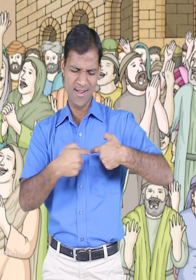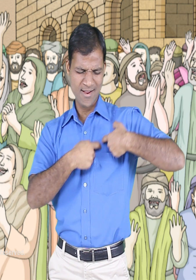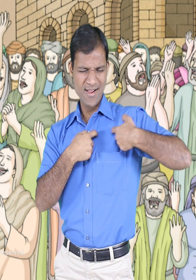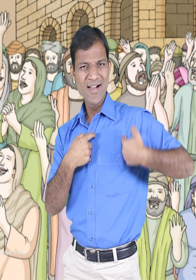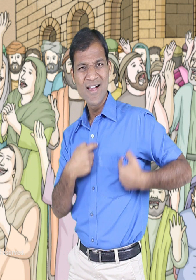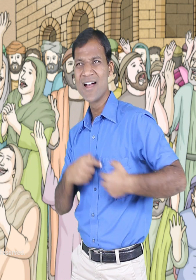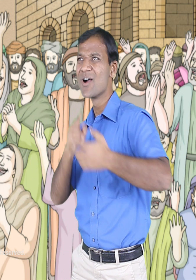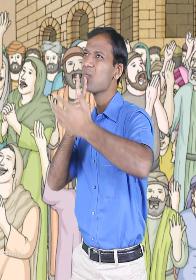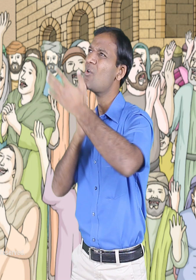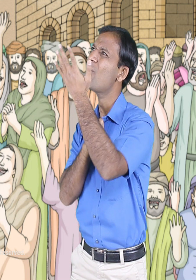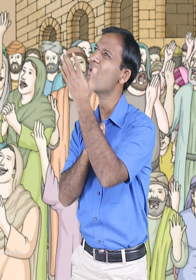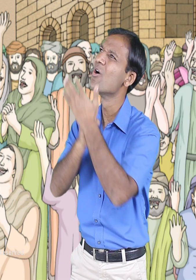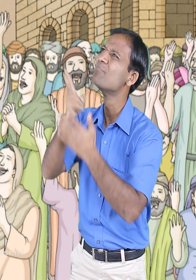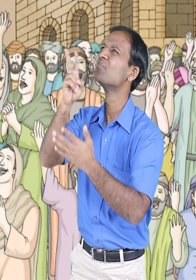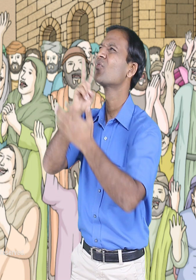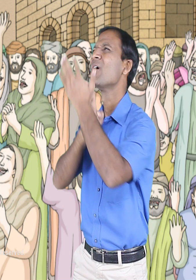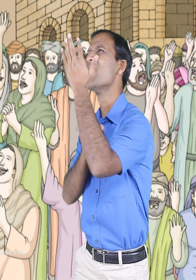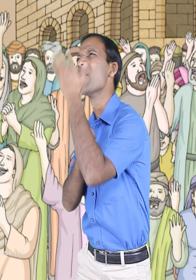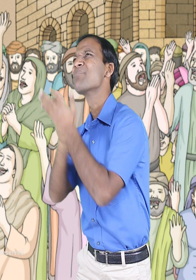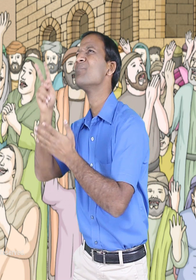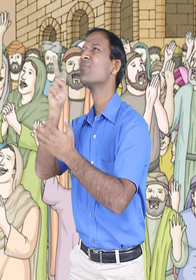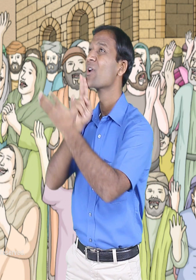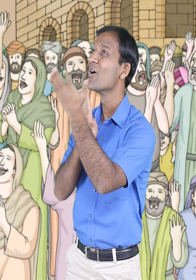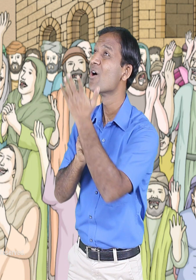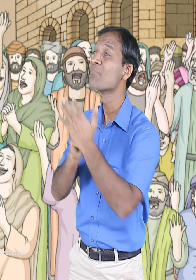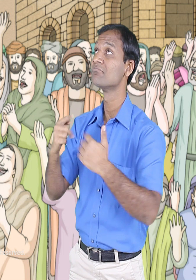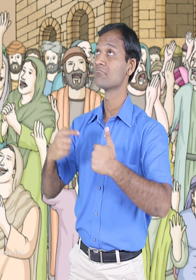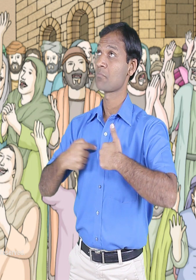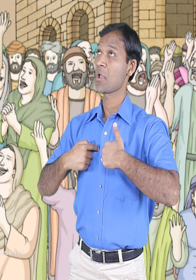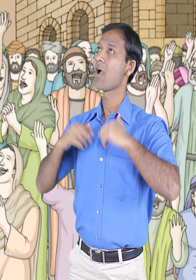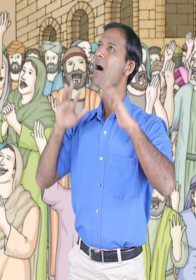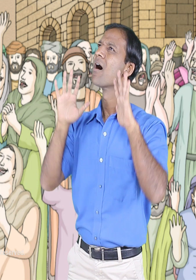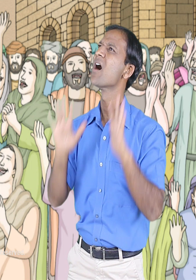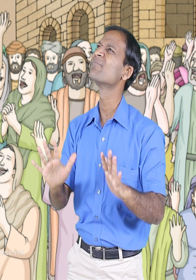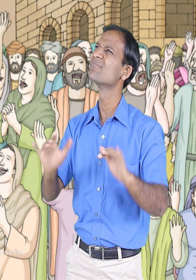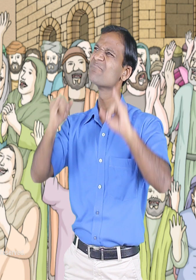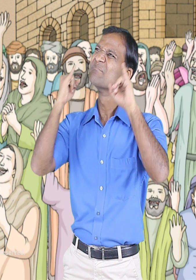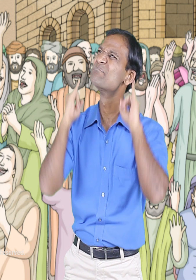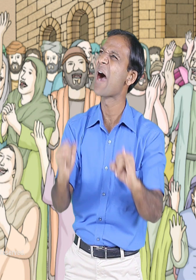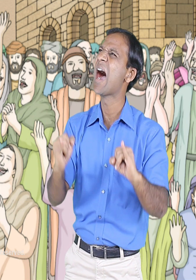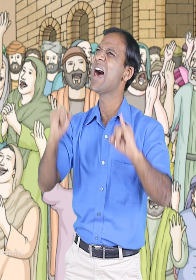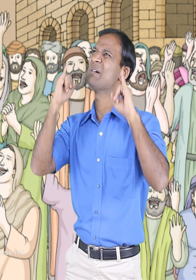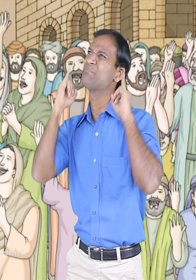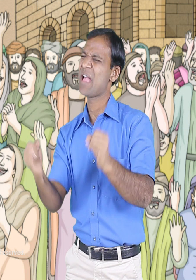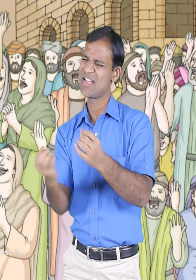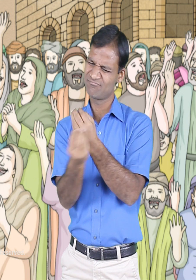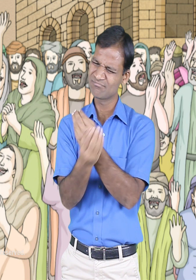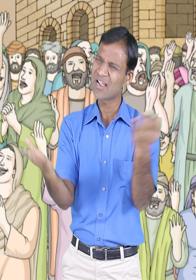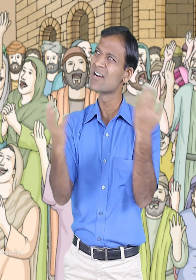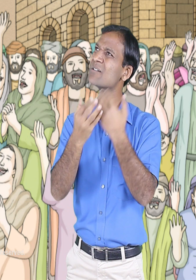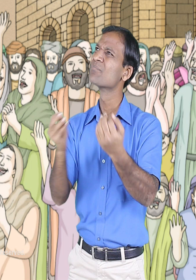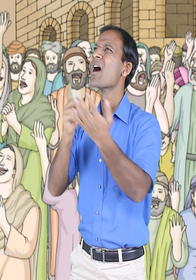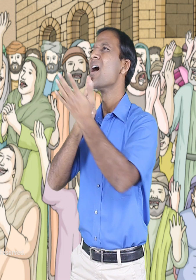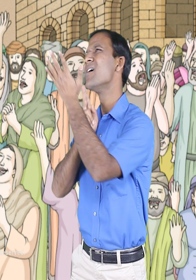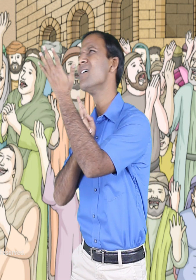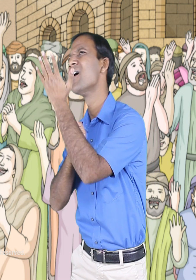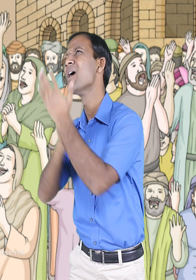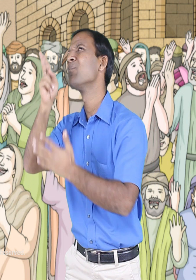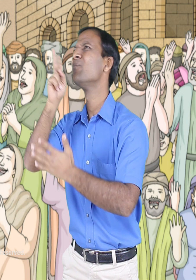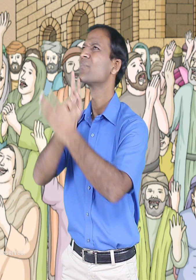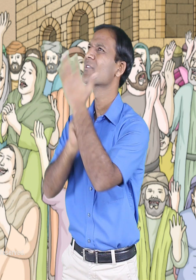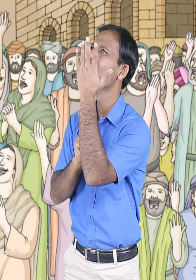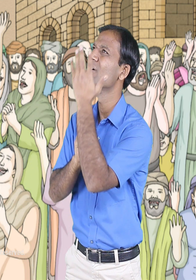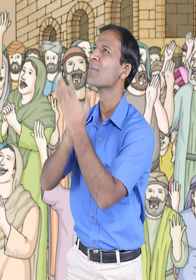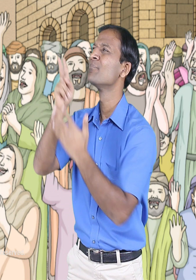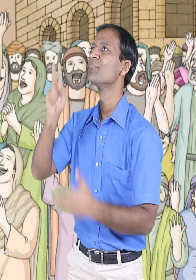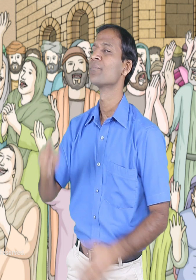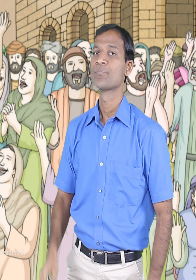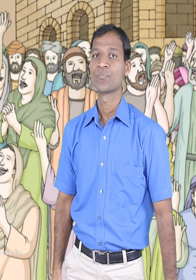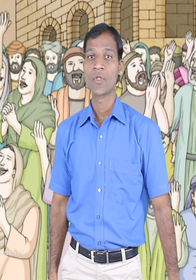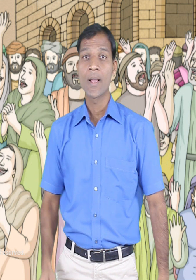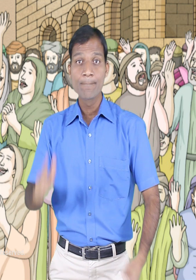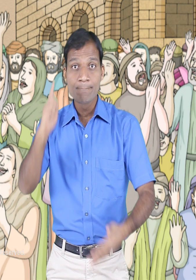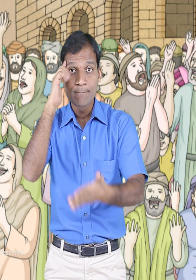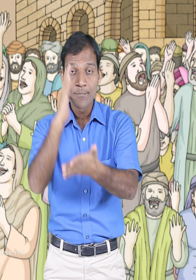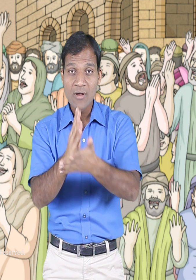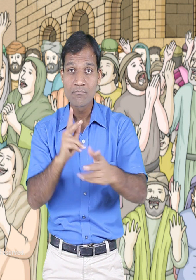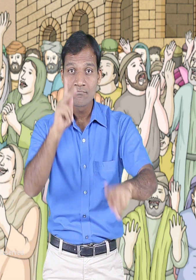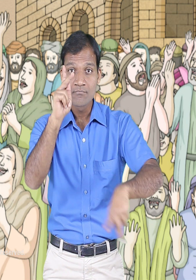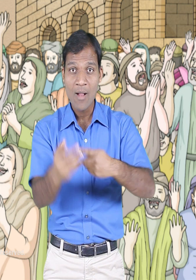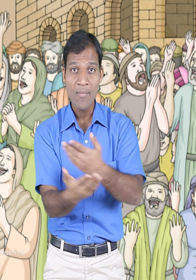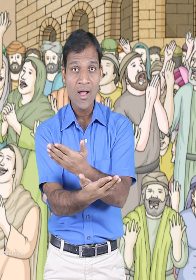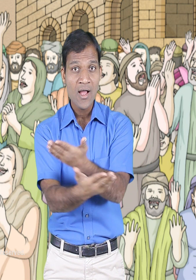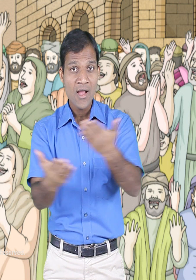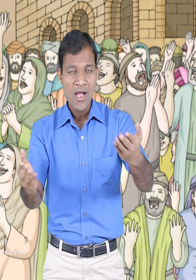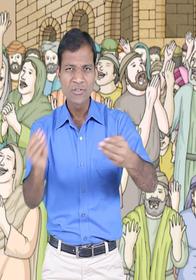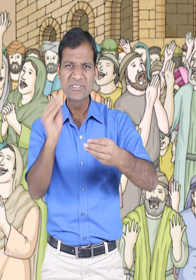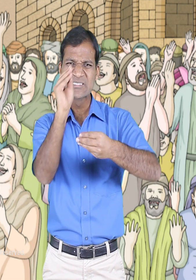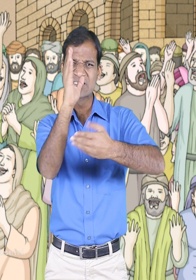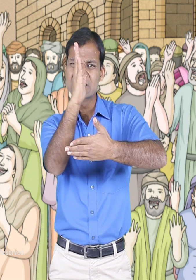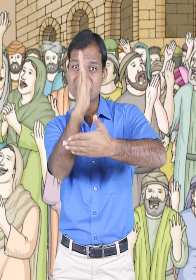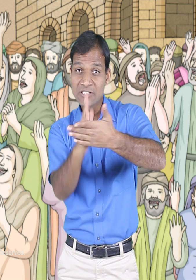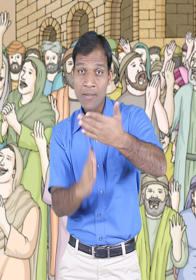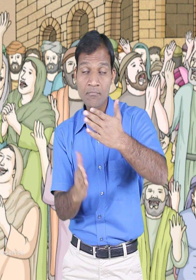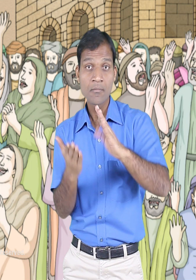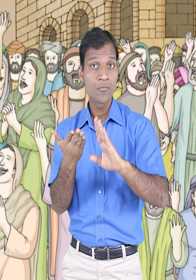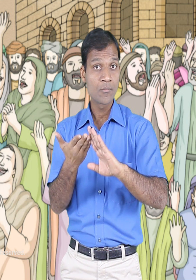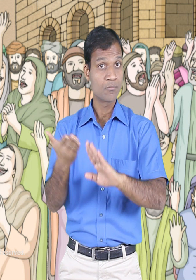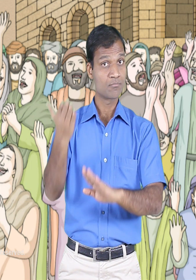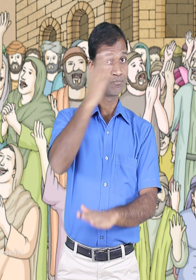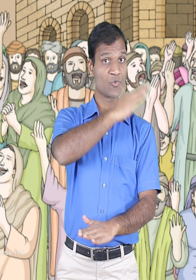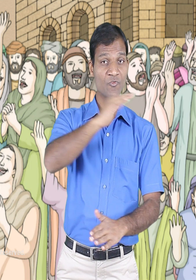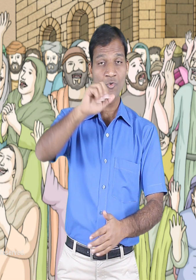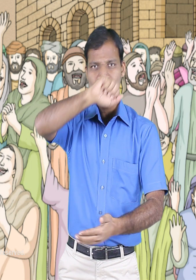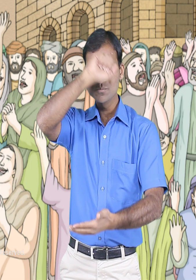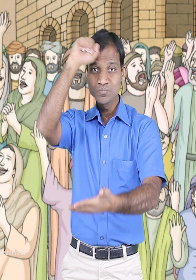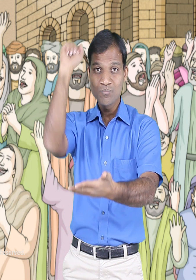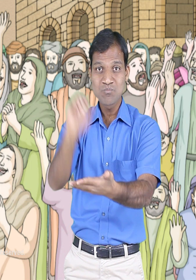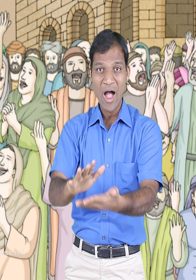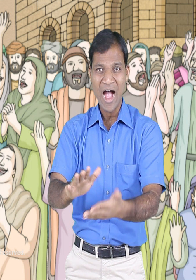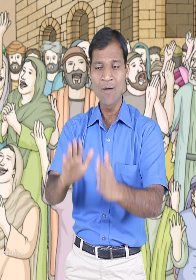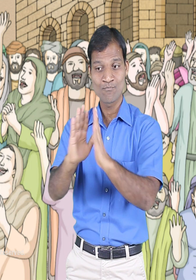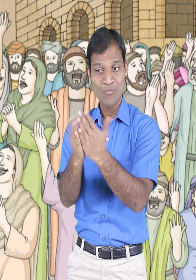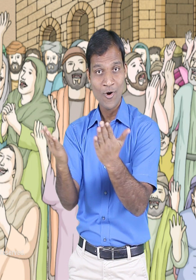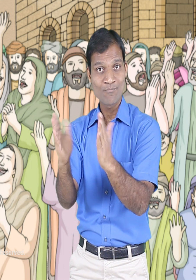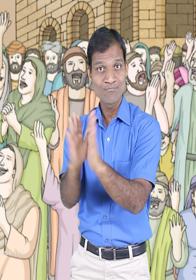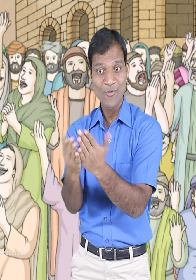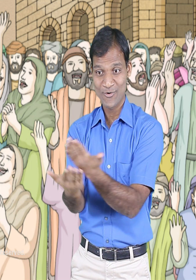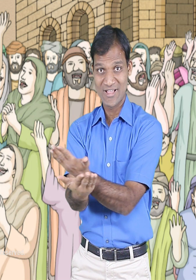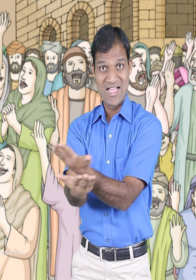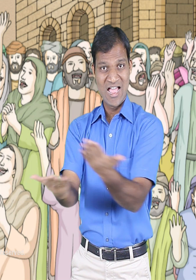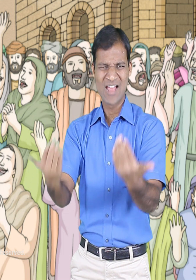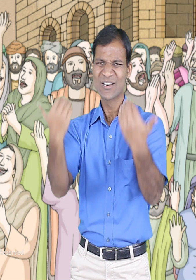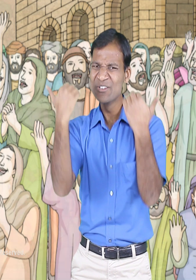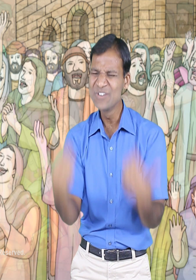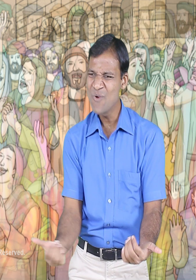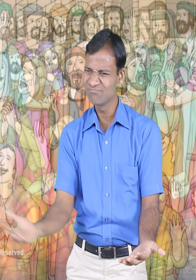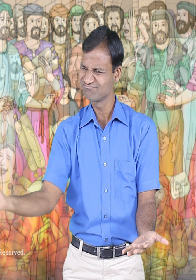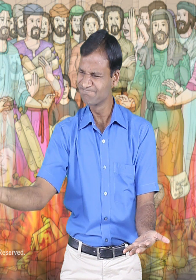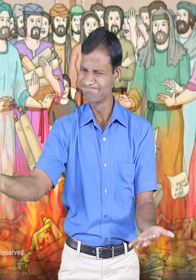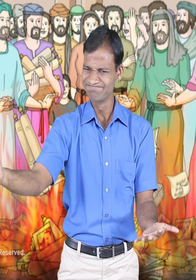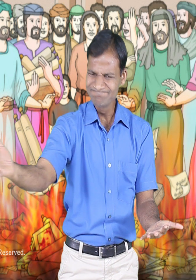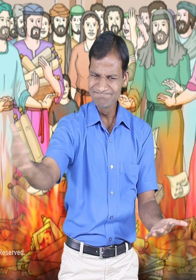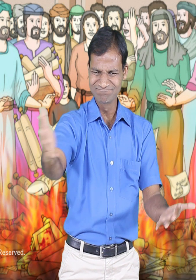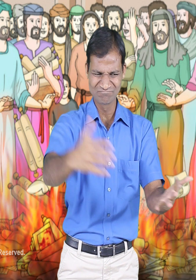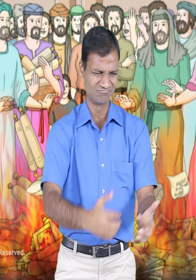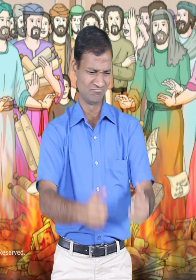Many who had believed now came forward, confessing and disclosing their deeds.